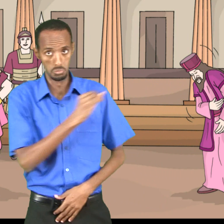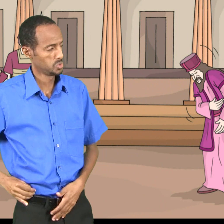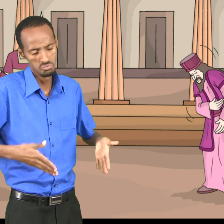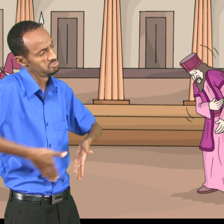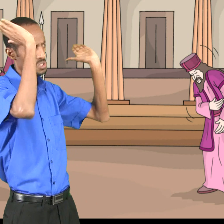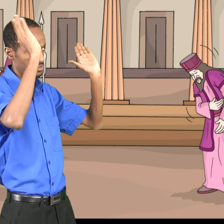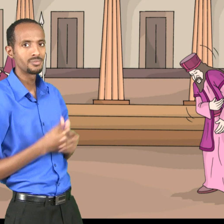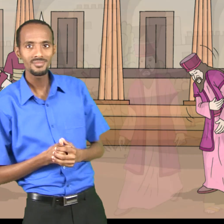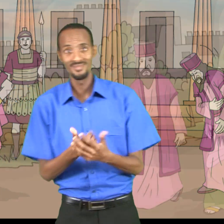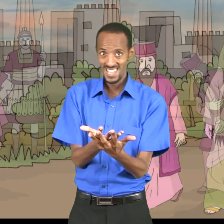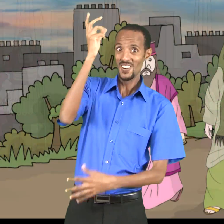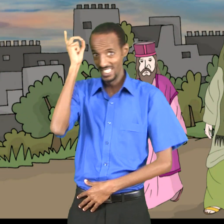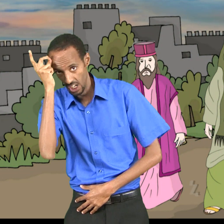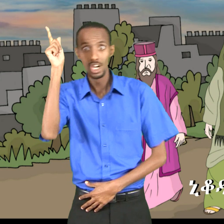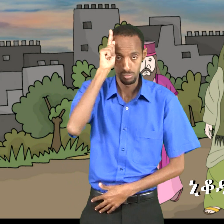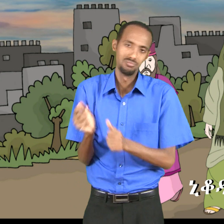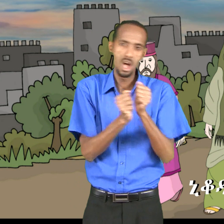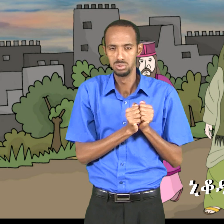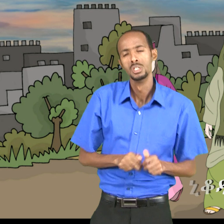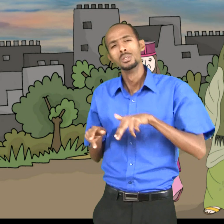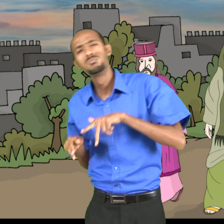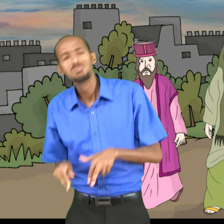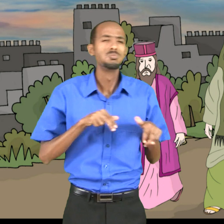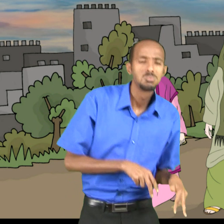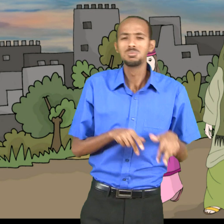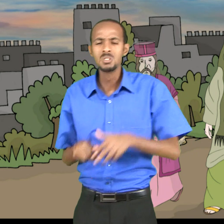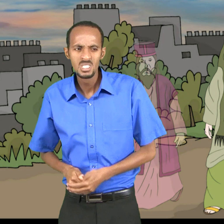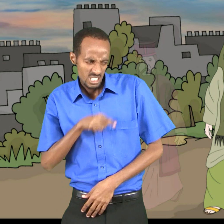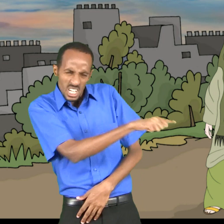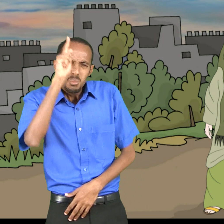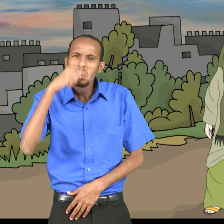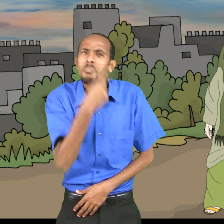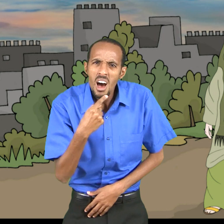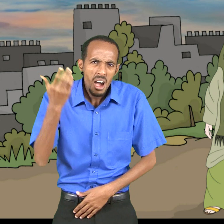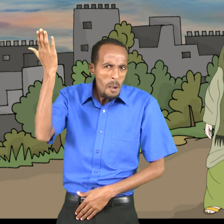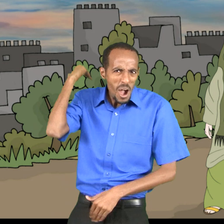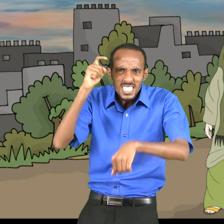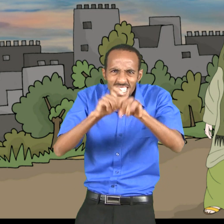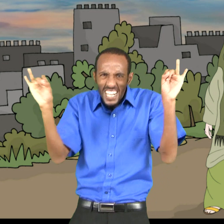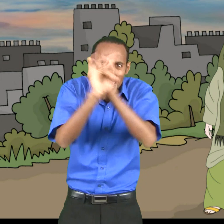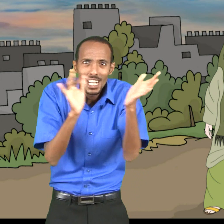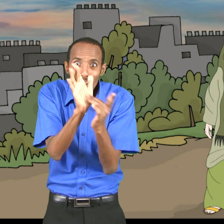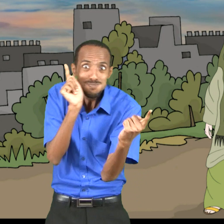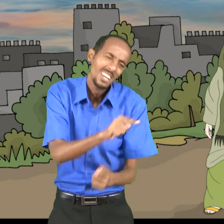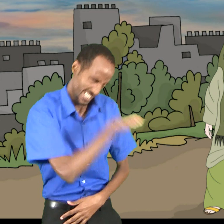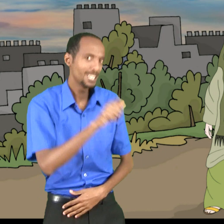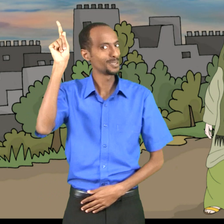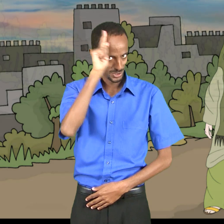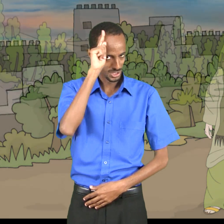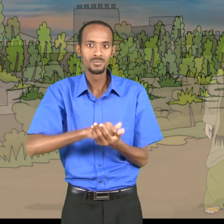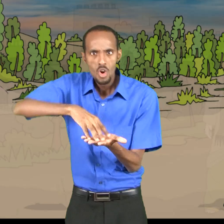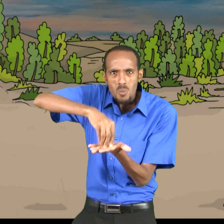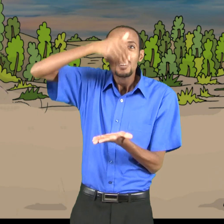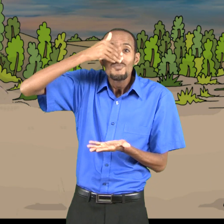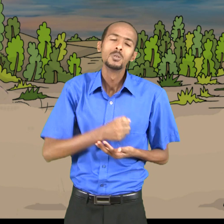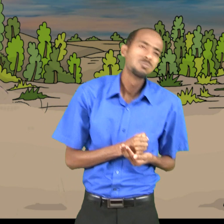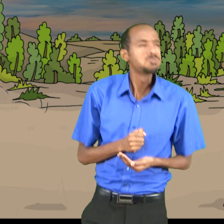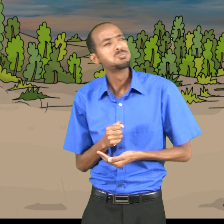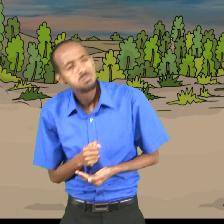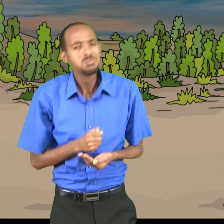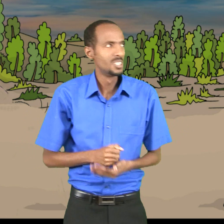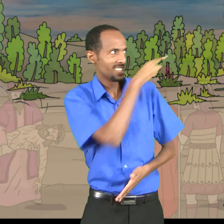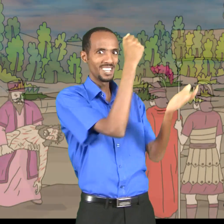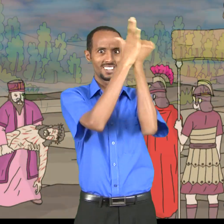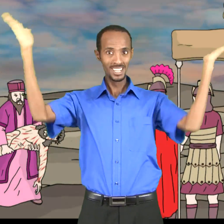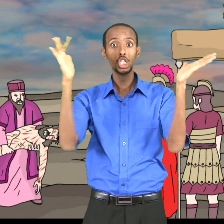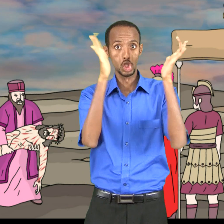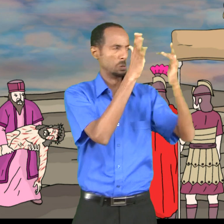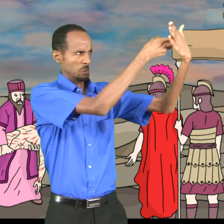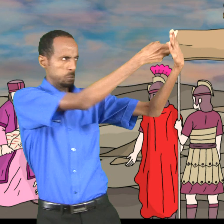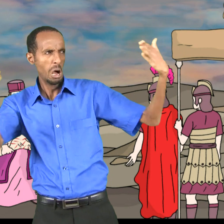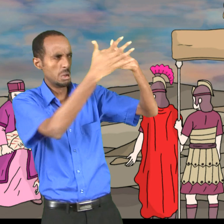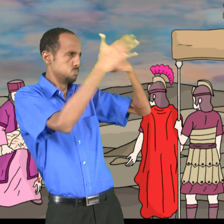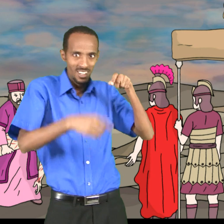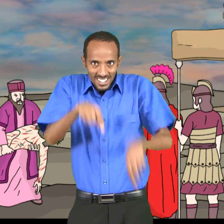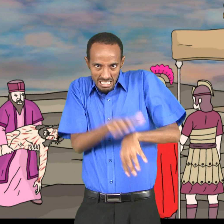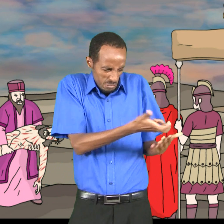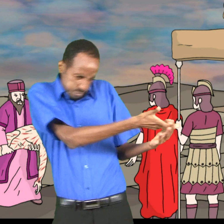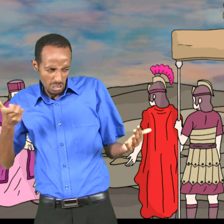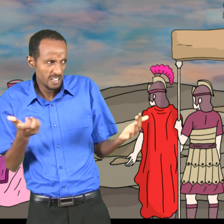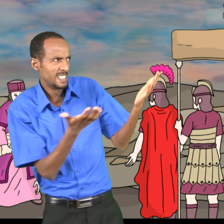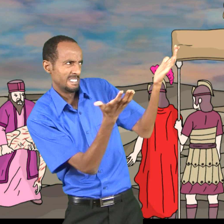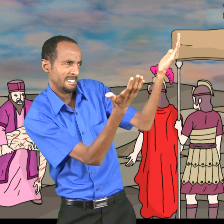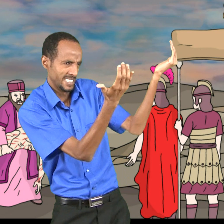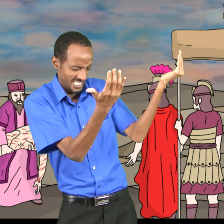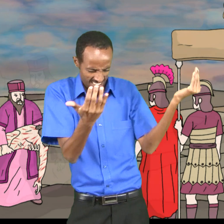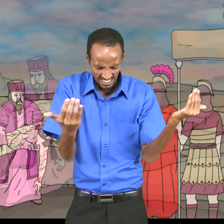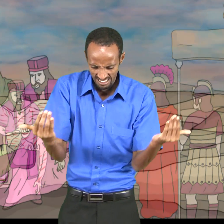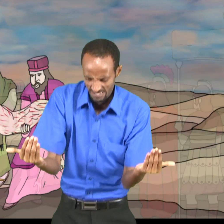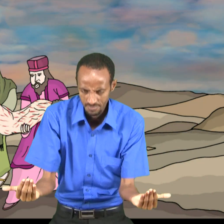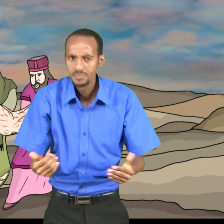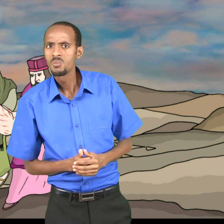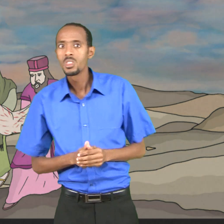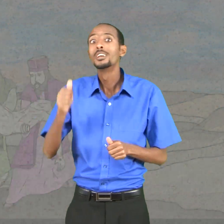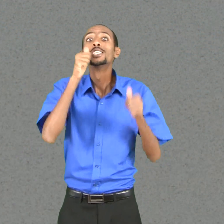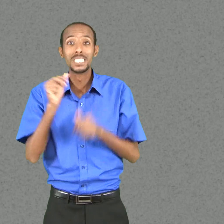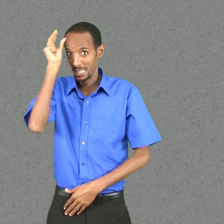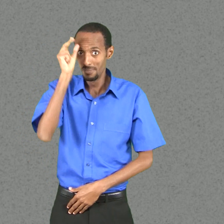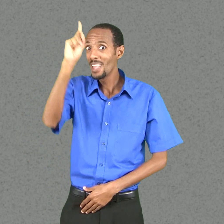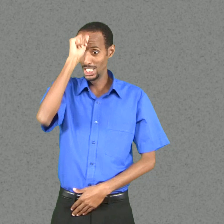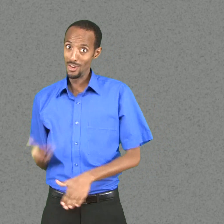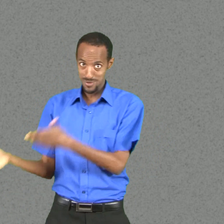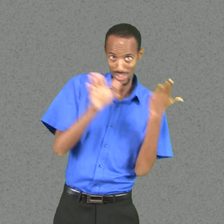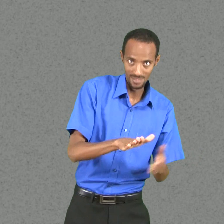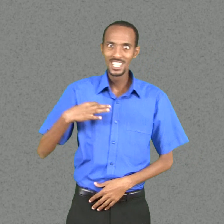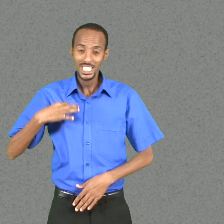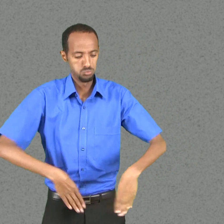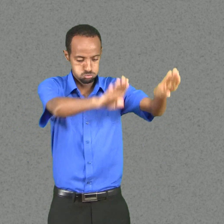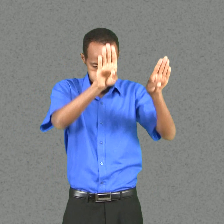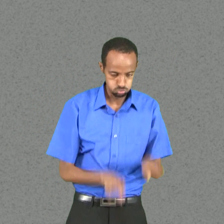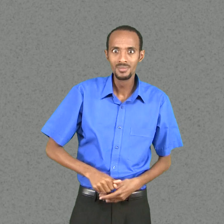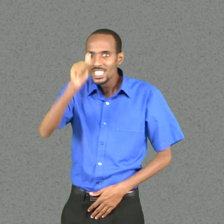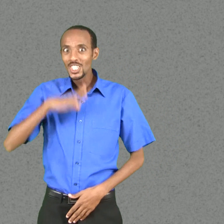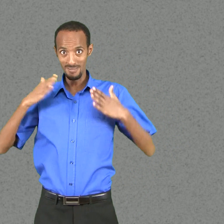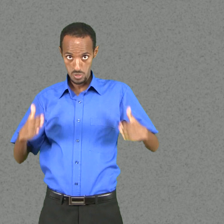Nicodemus, who had previously come to Jesus at night, also brought a mixture of myrrh and aloes, about seventy-five pounds.